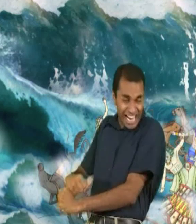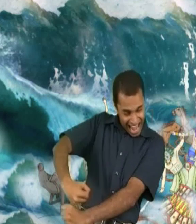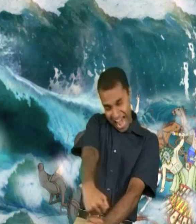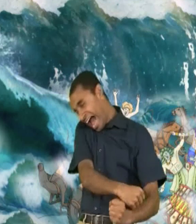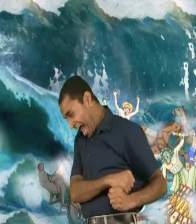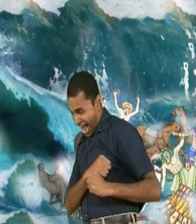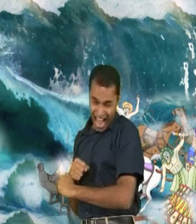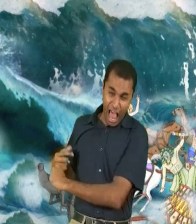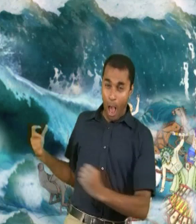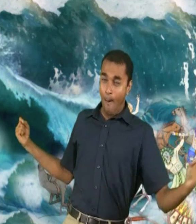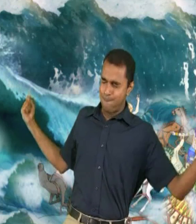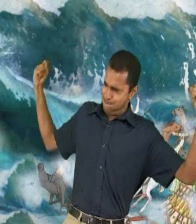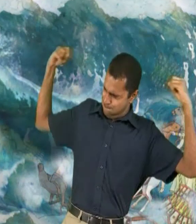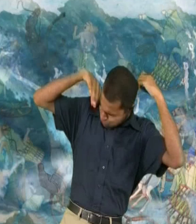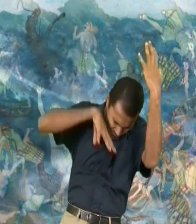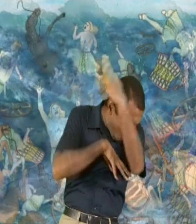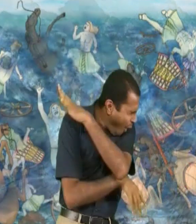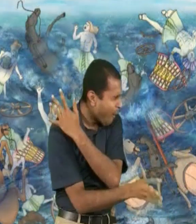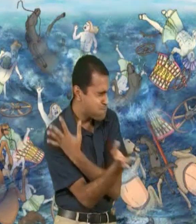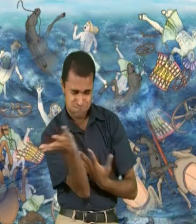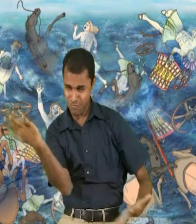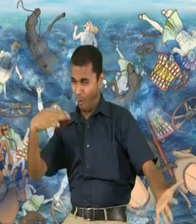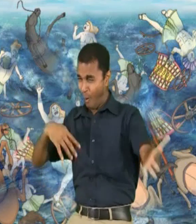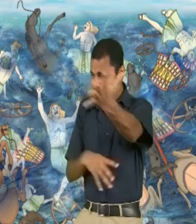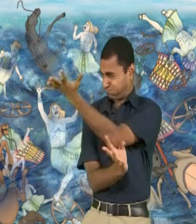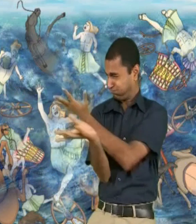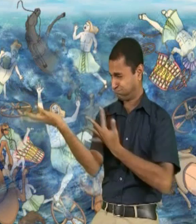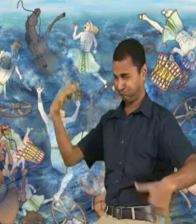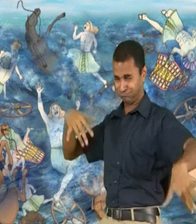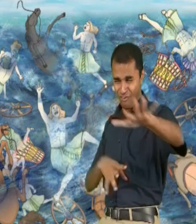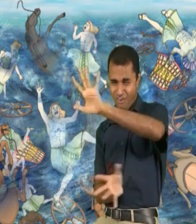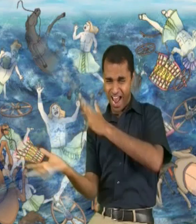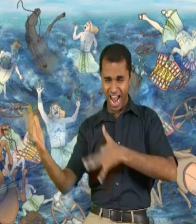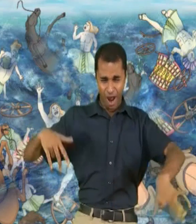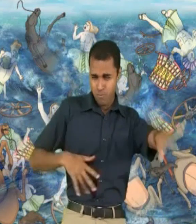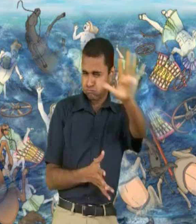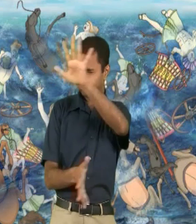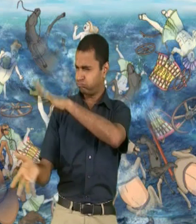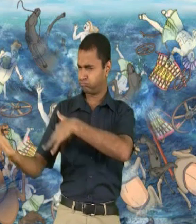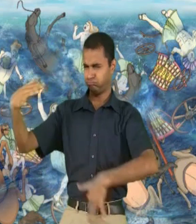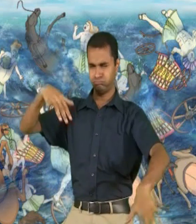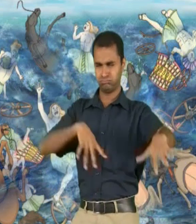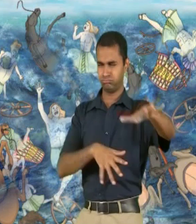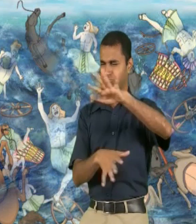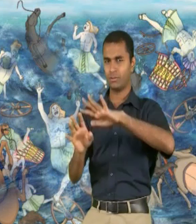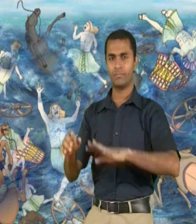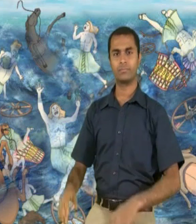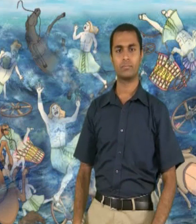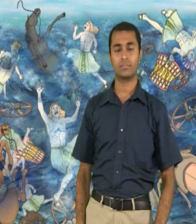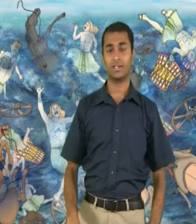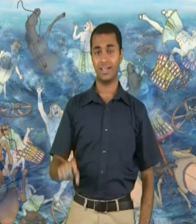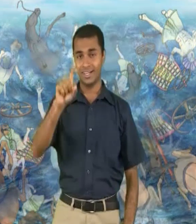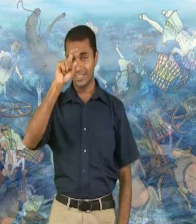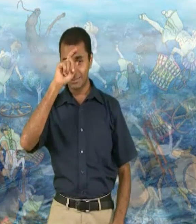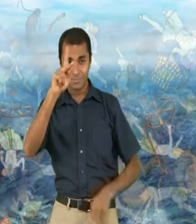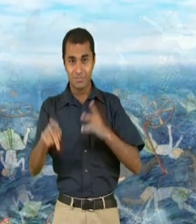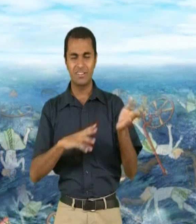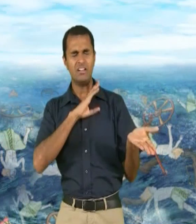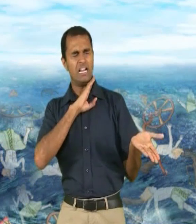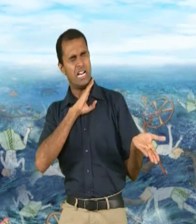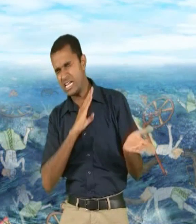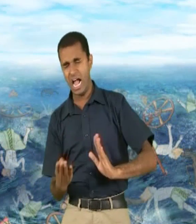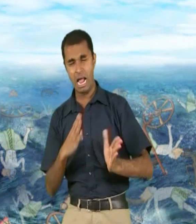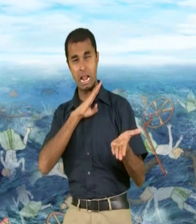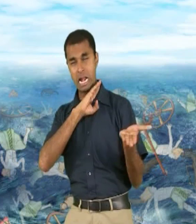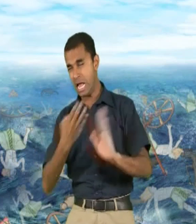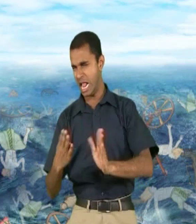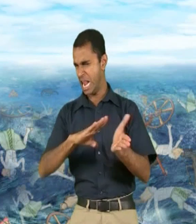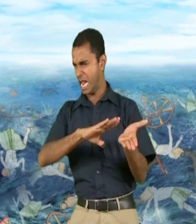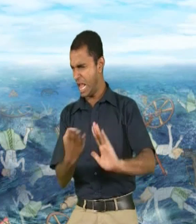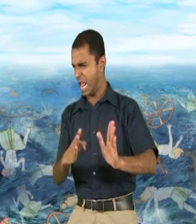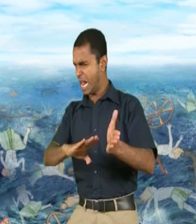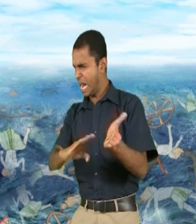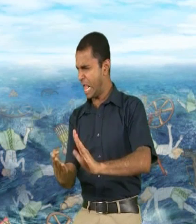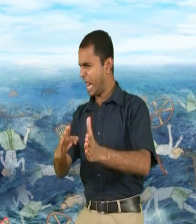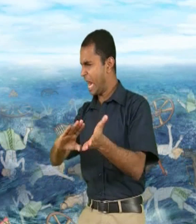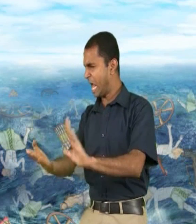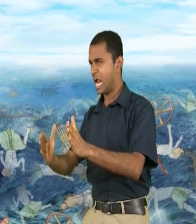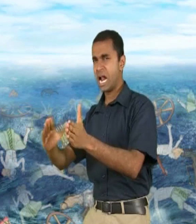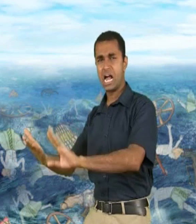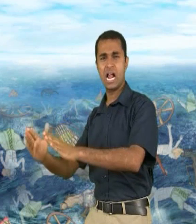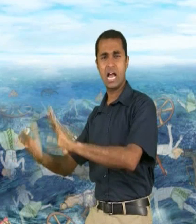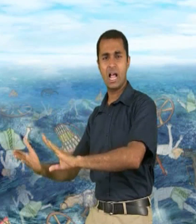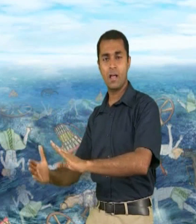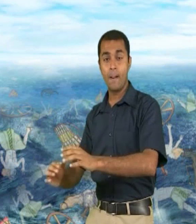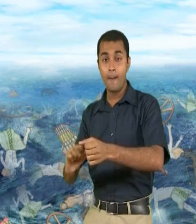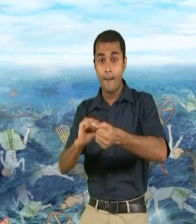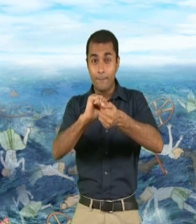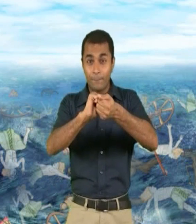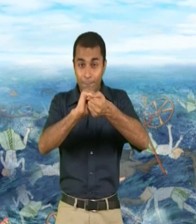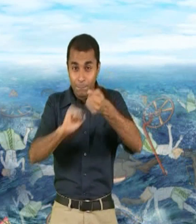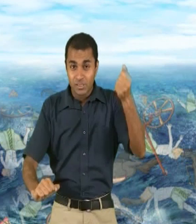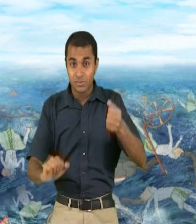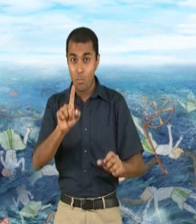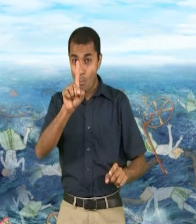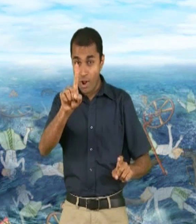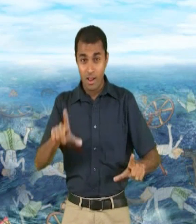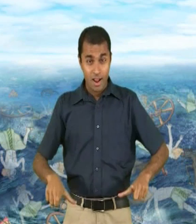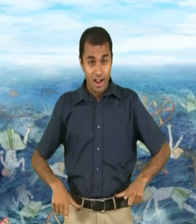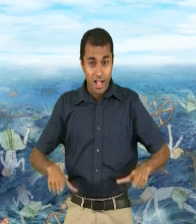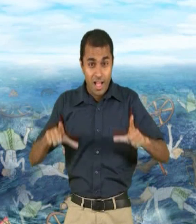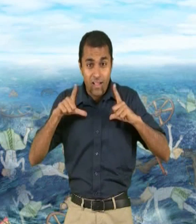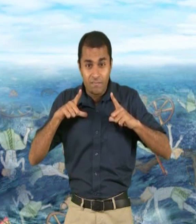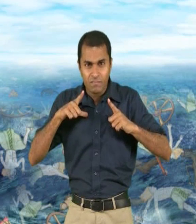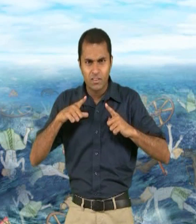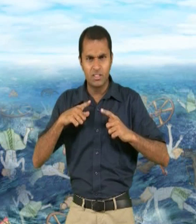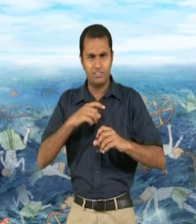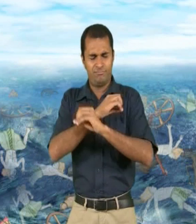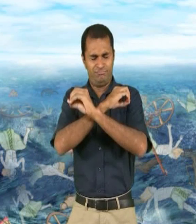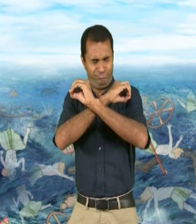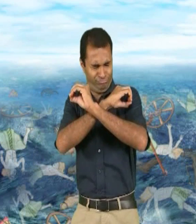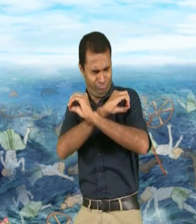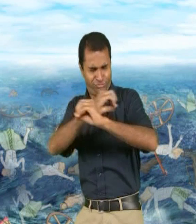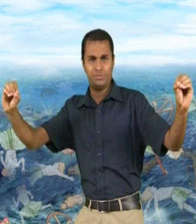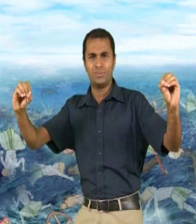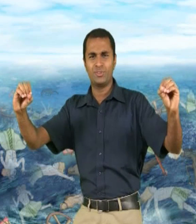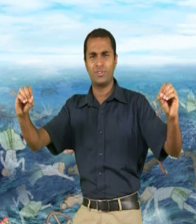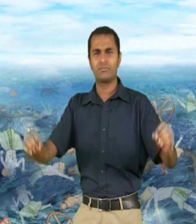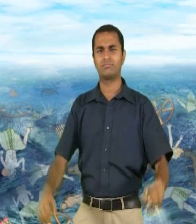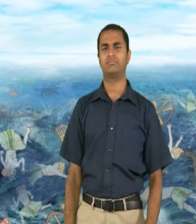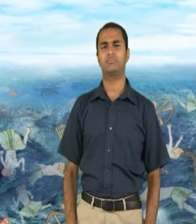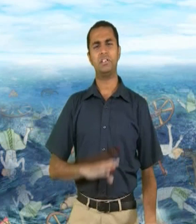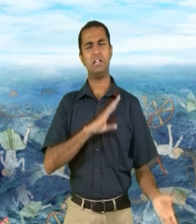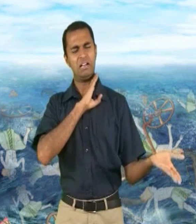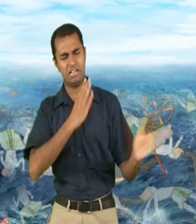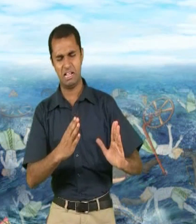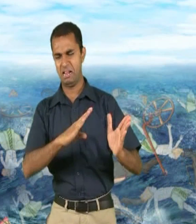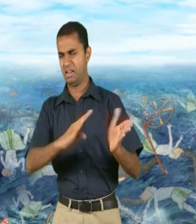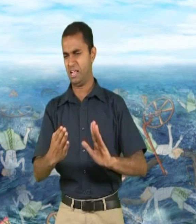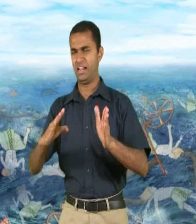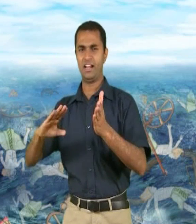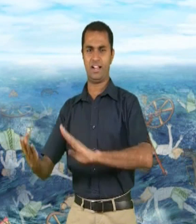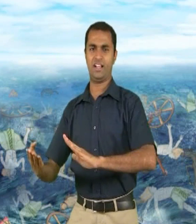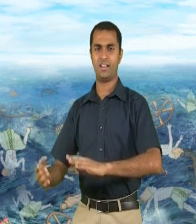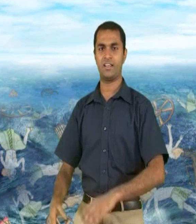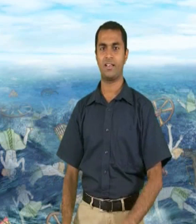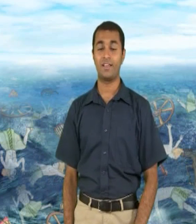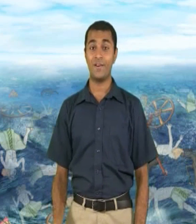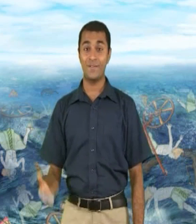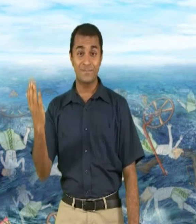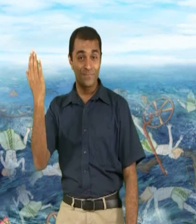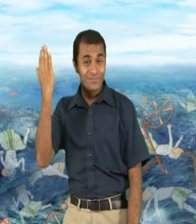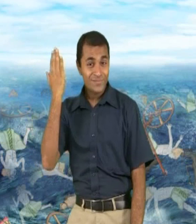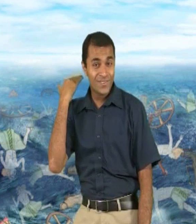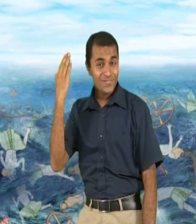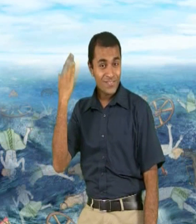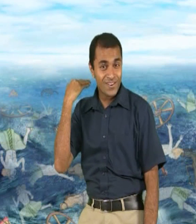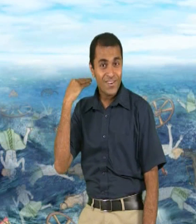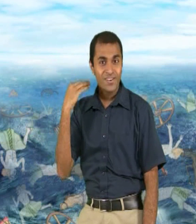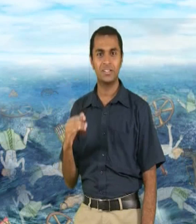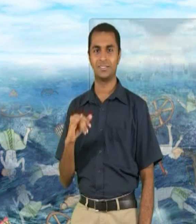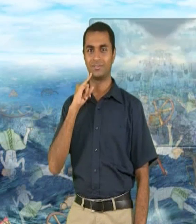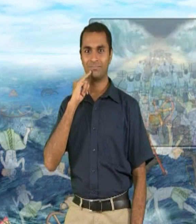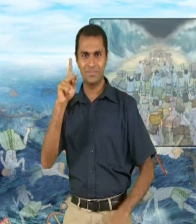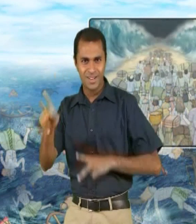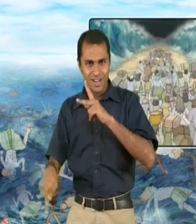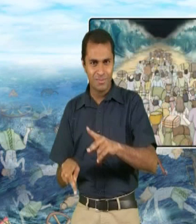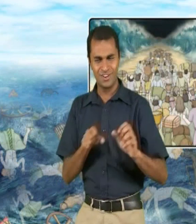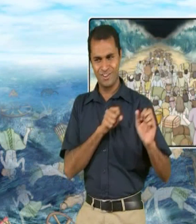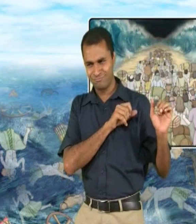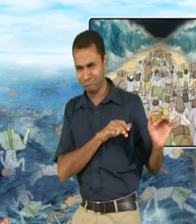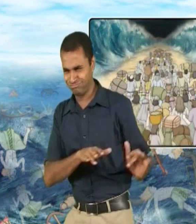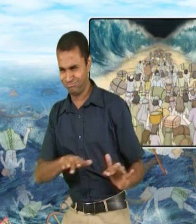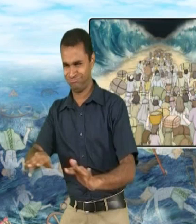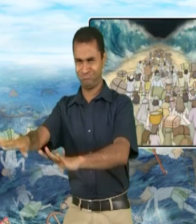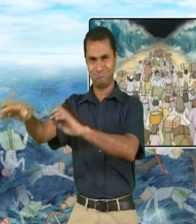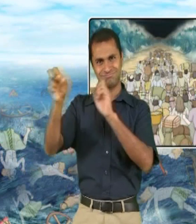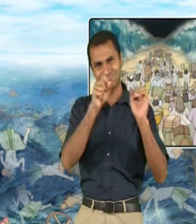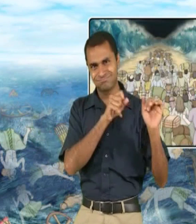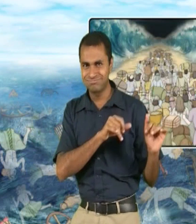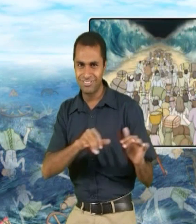The waters flowed back and covered the chariots and horsemen—the entire army of Pharaoh that had chased the Israelites into the sea. Not one of them survived.